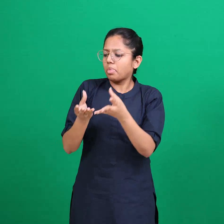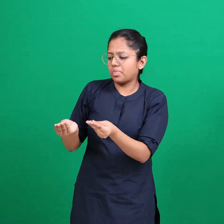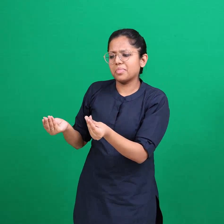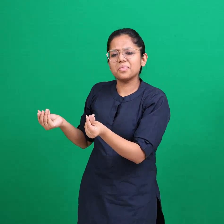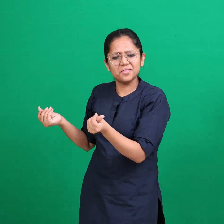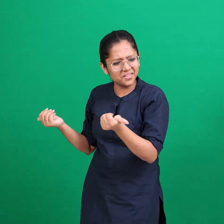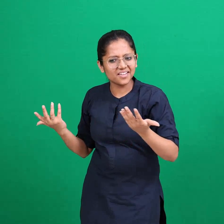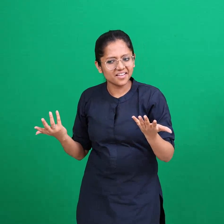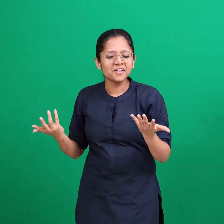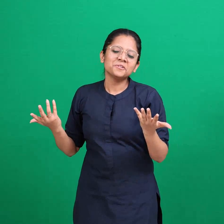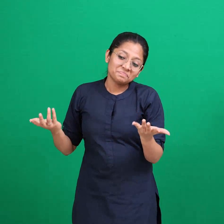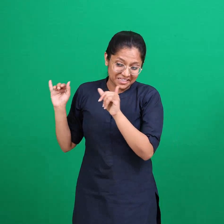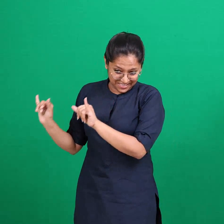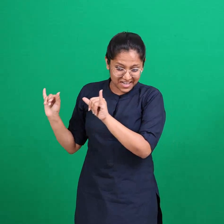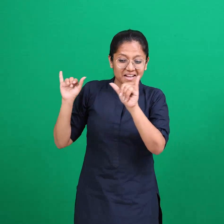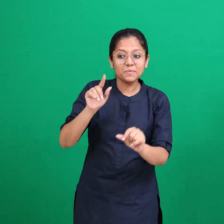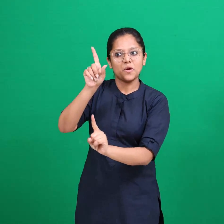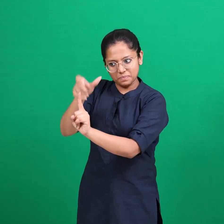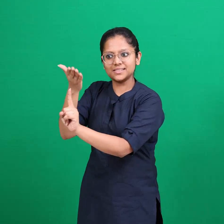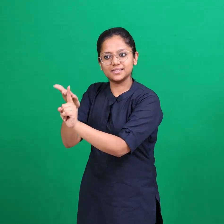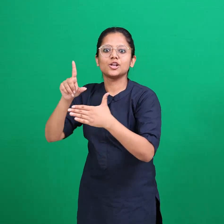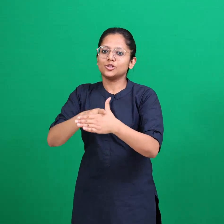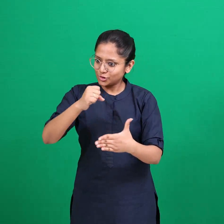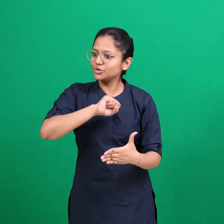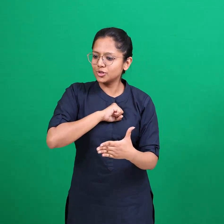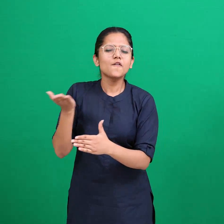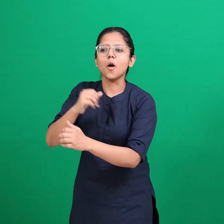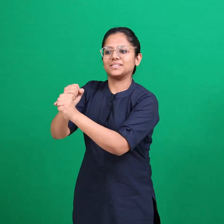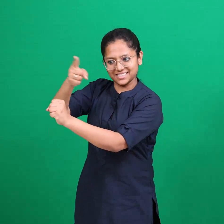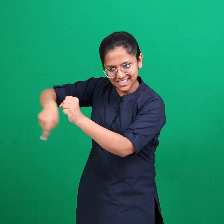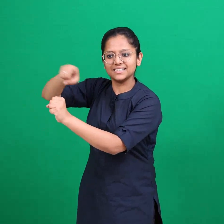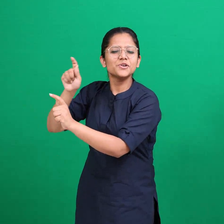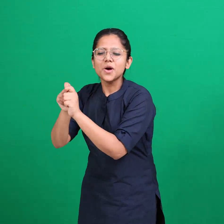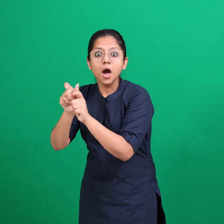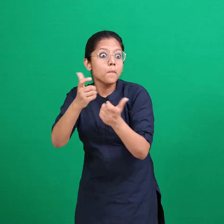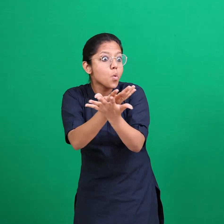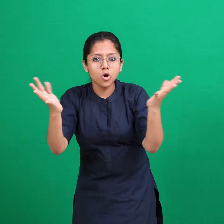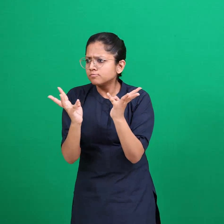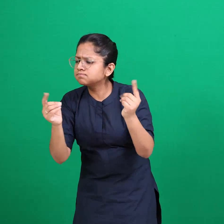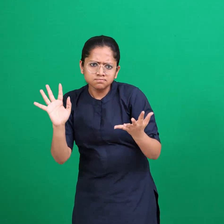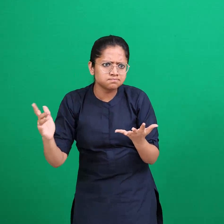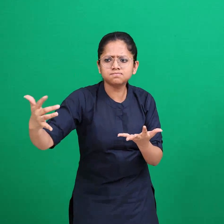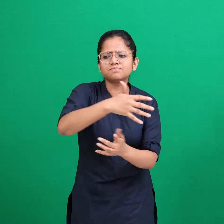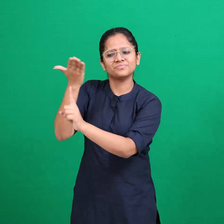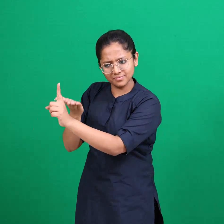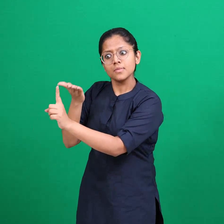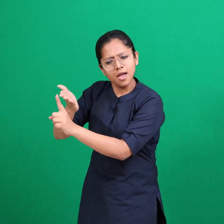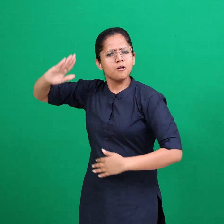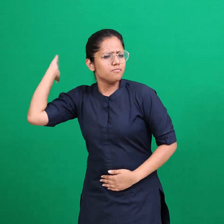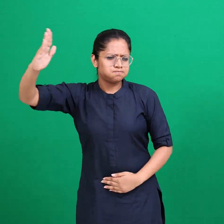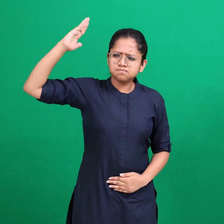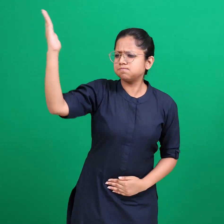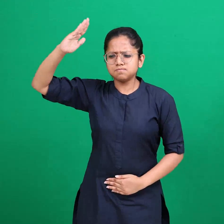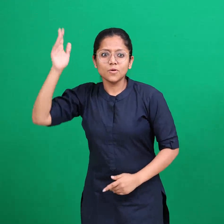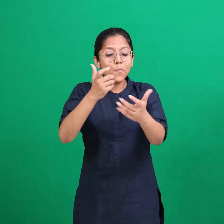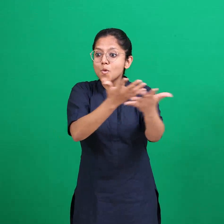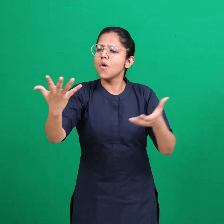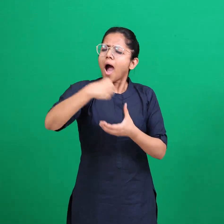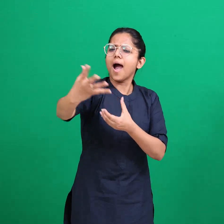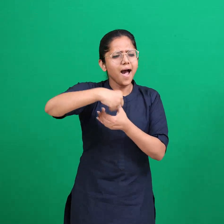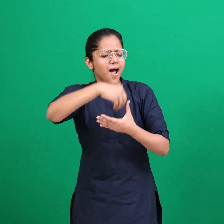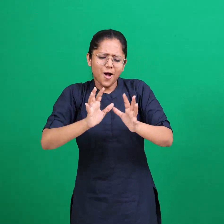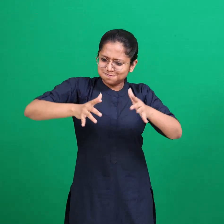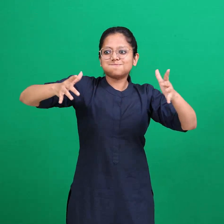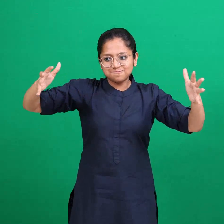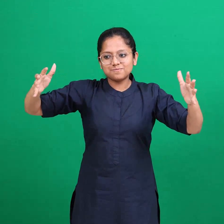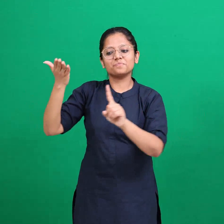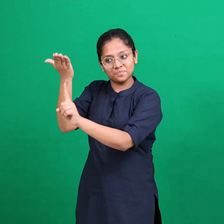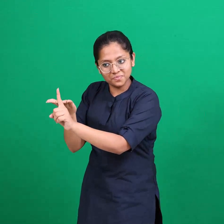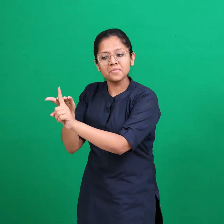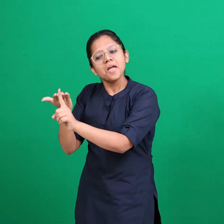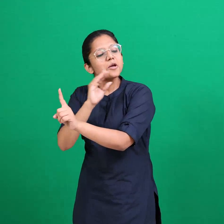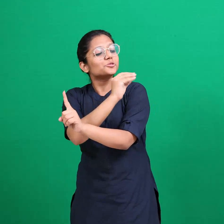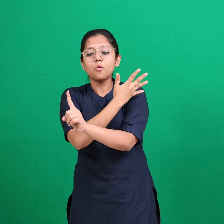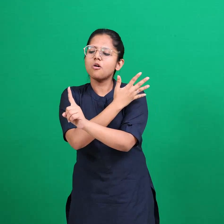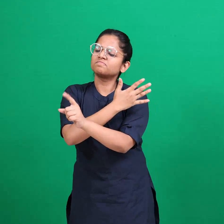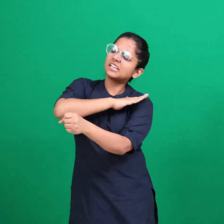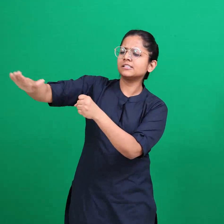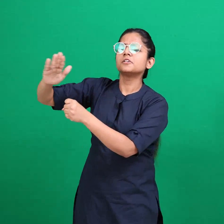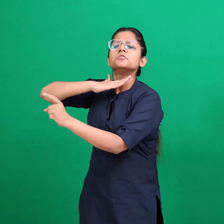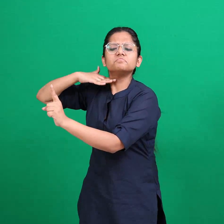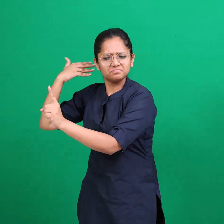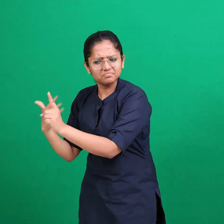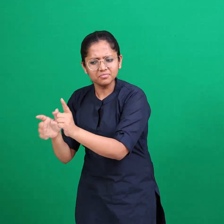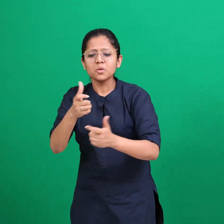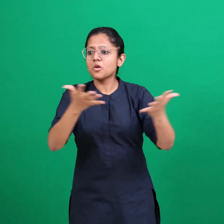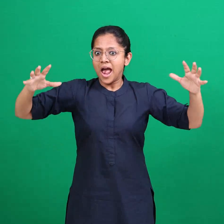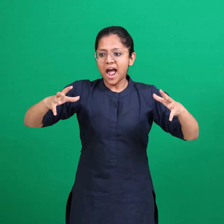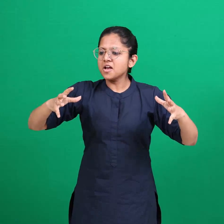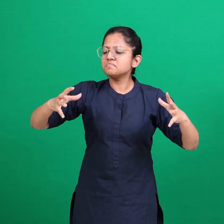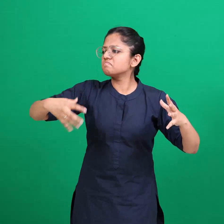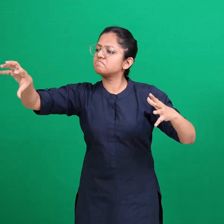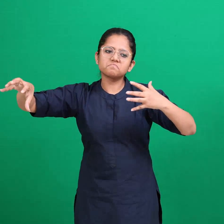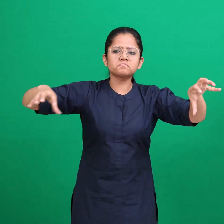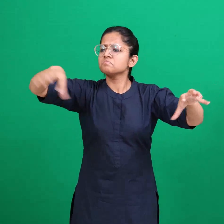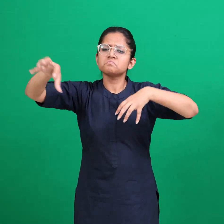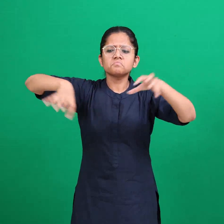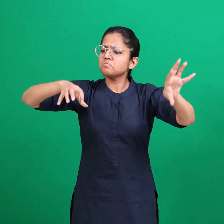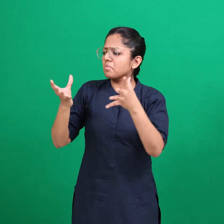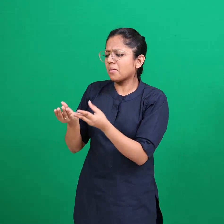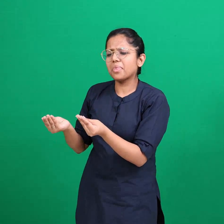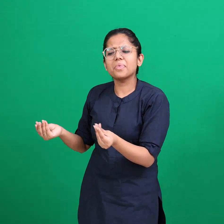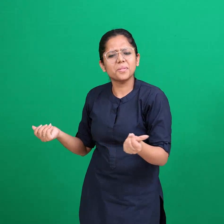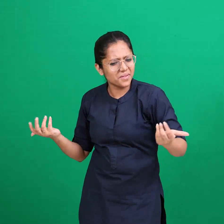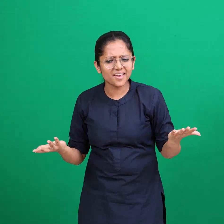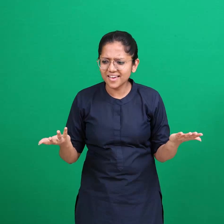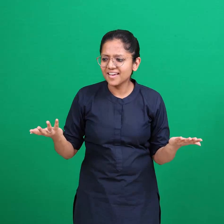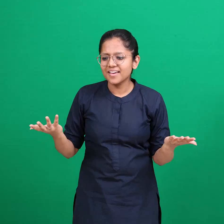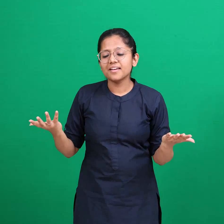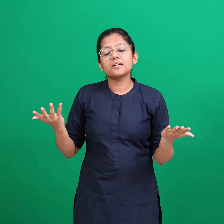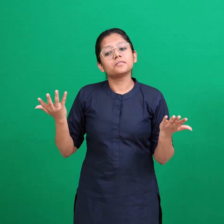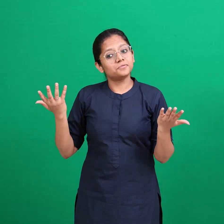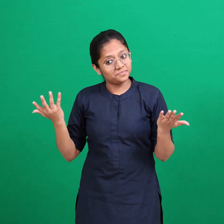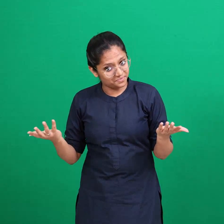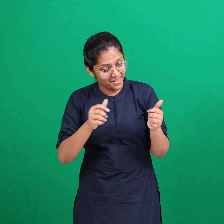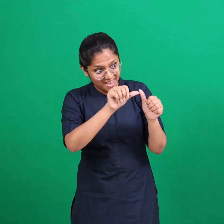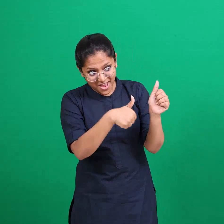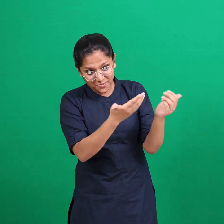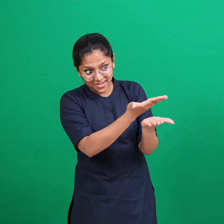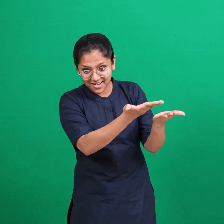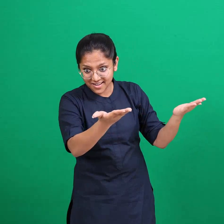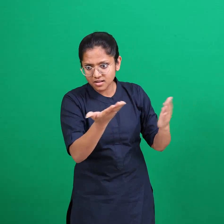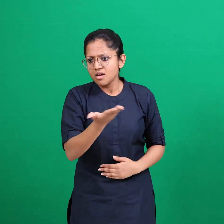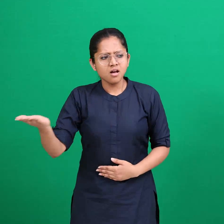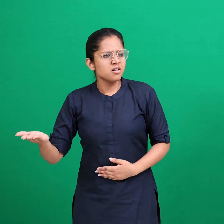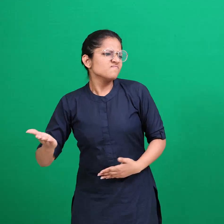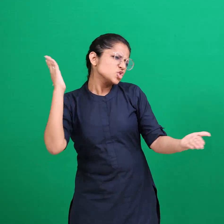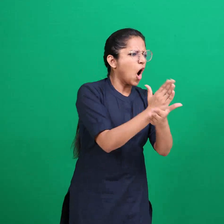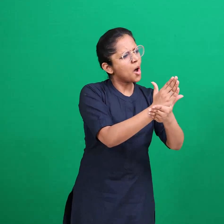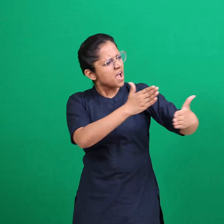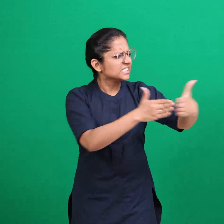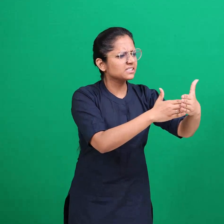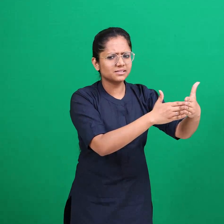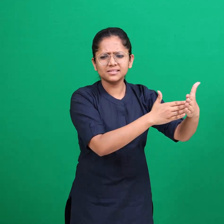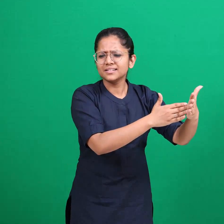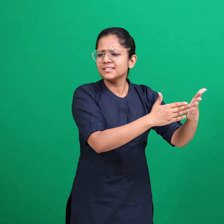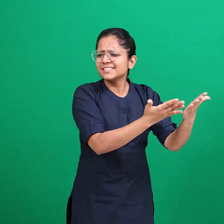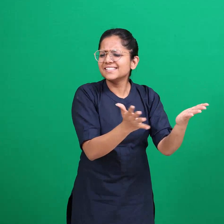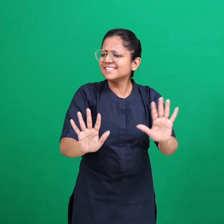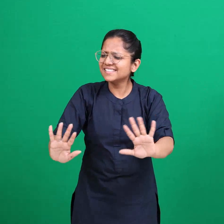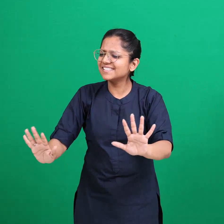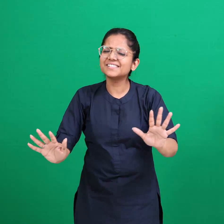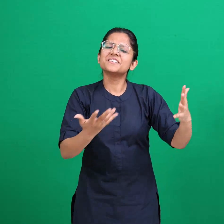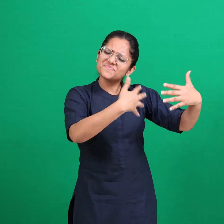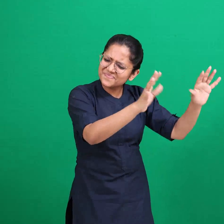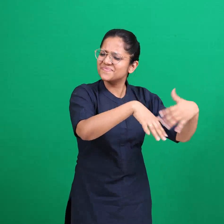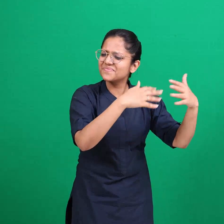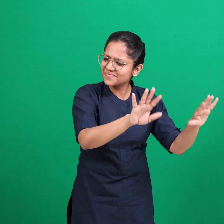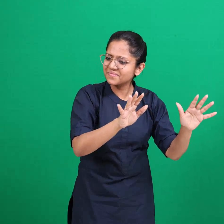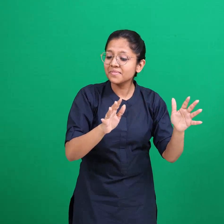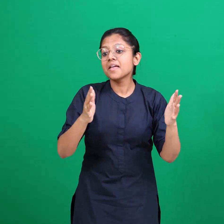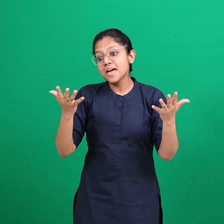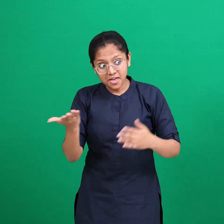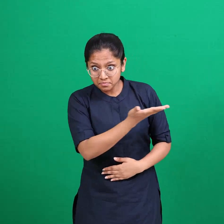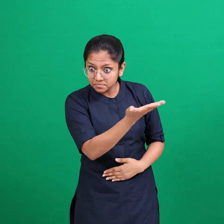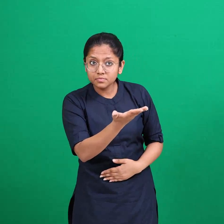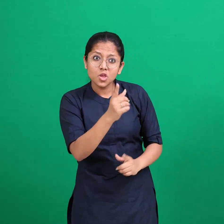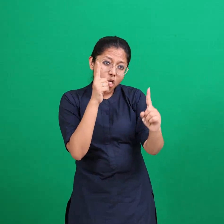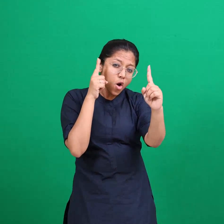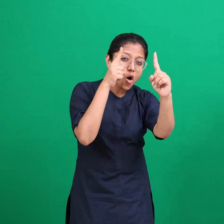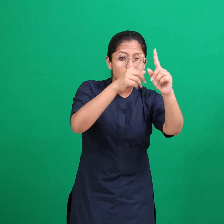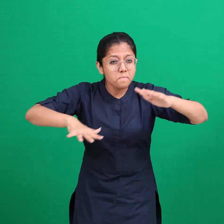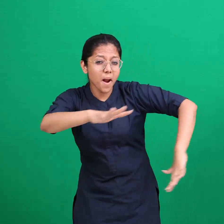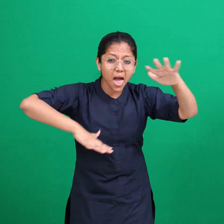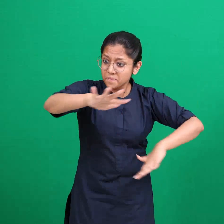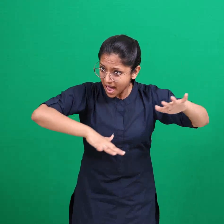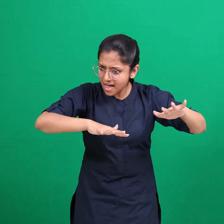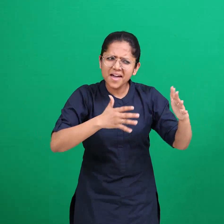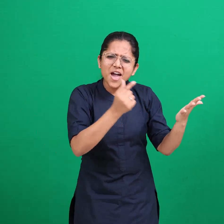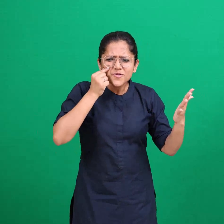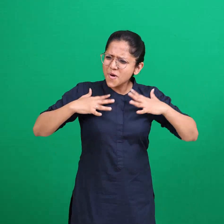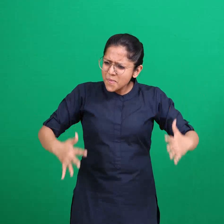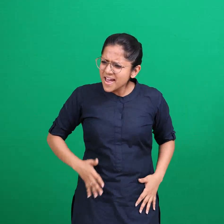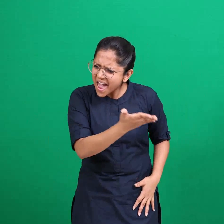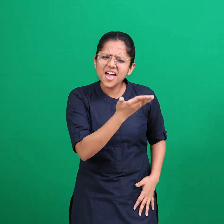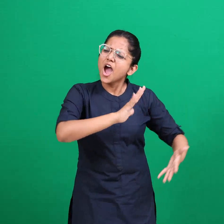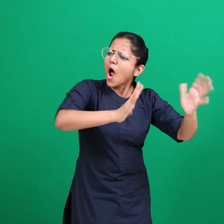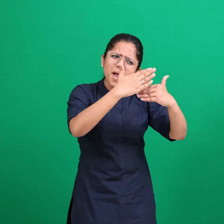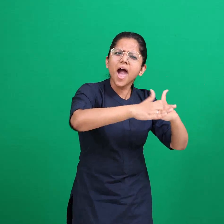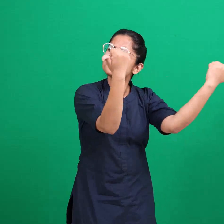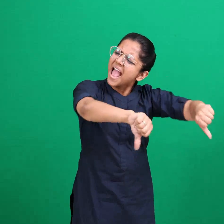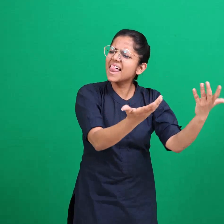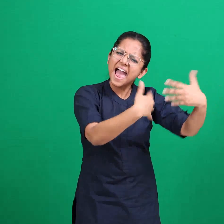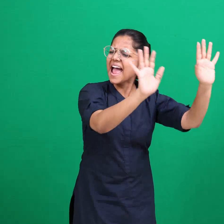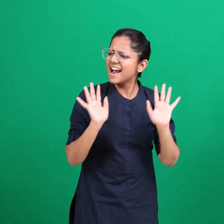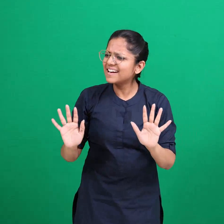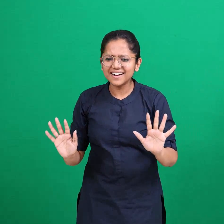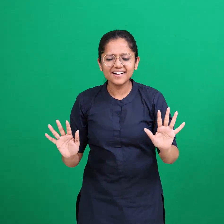He was killed, all his followers were dispersed, and it all came to nothing. After him, Judas the Galilean appeared in the days of the census and drew away people after him.